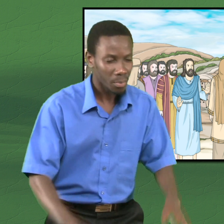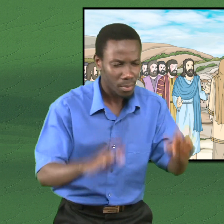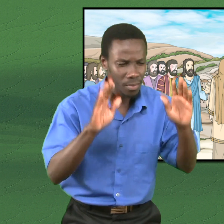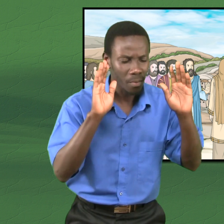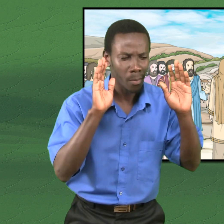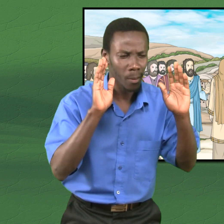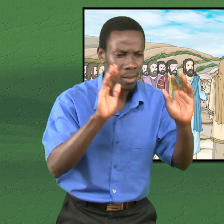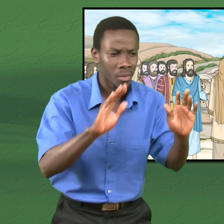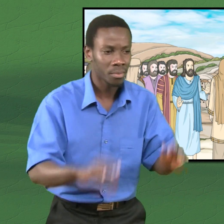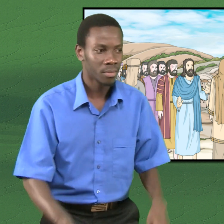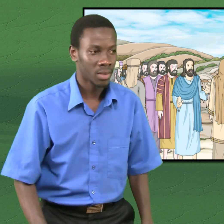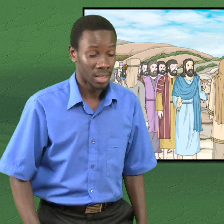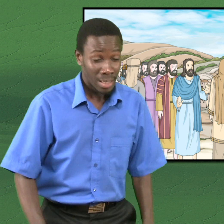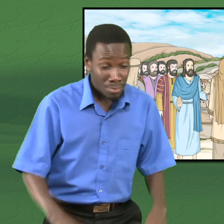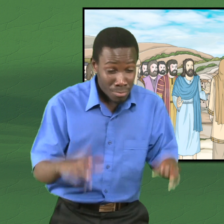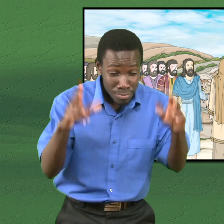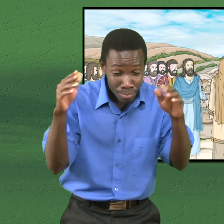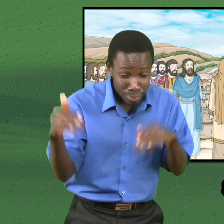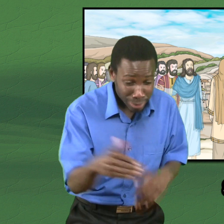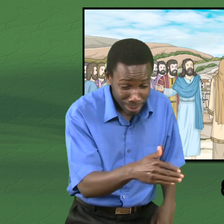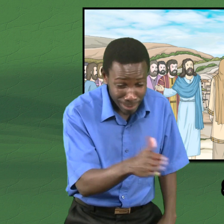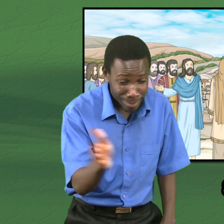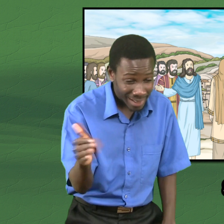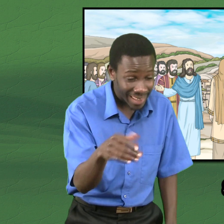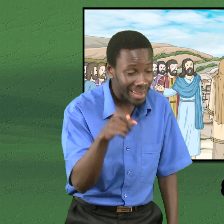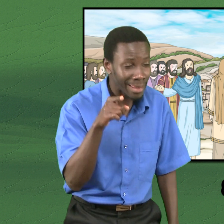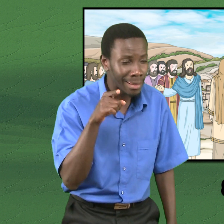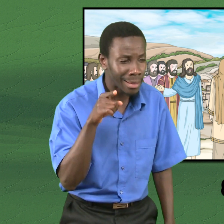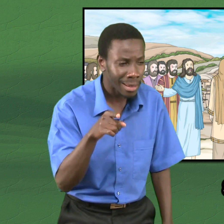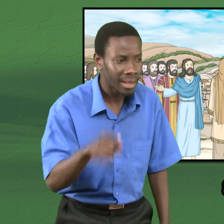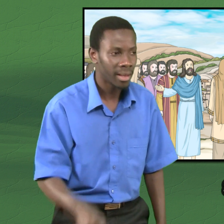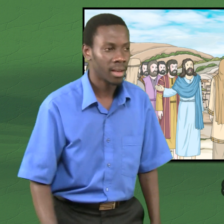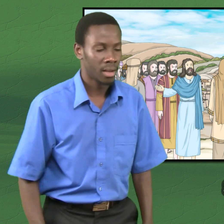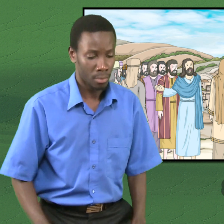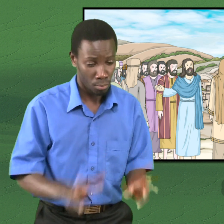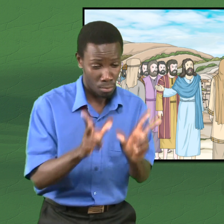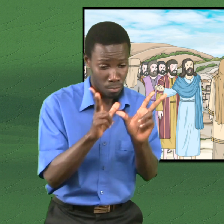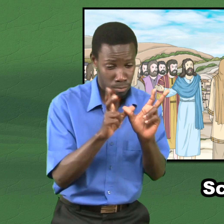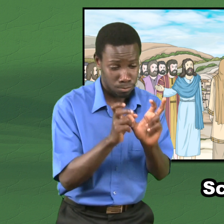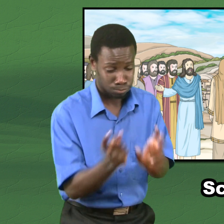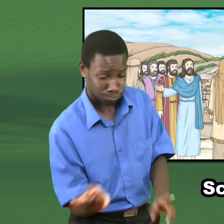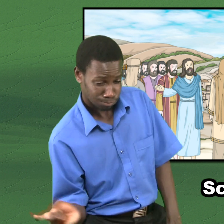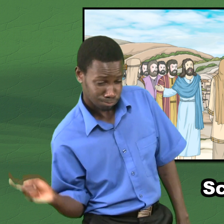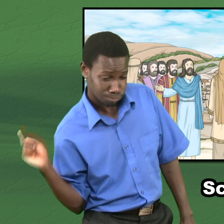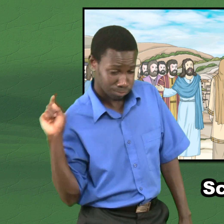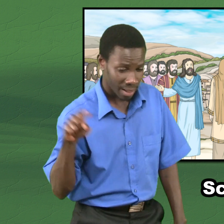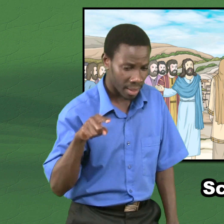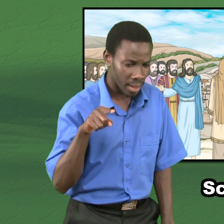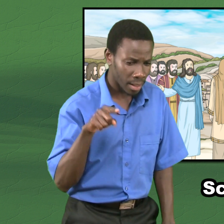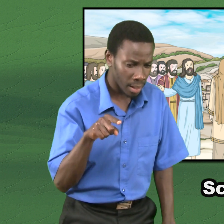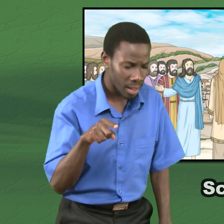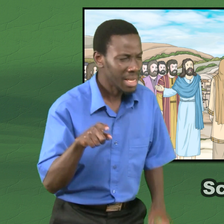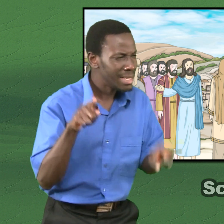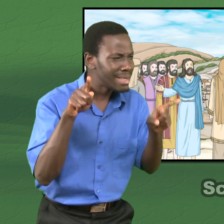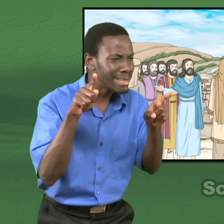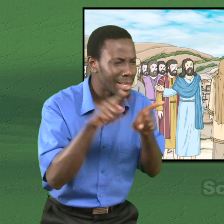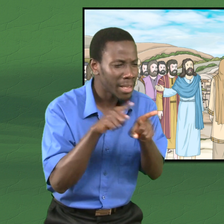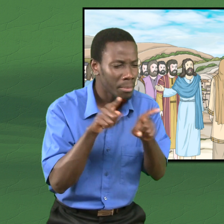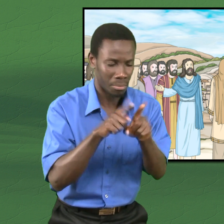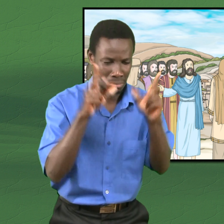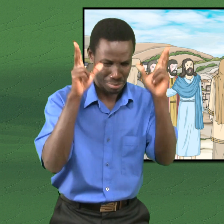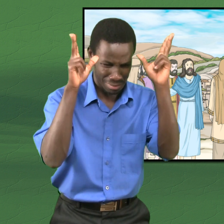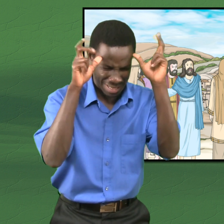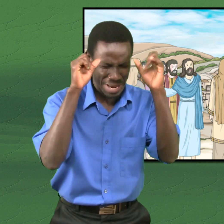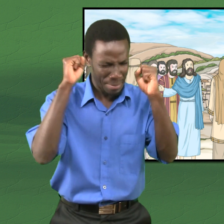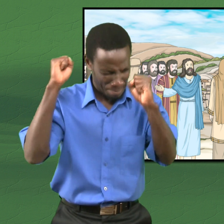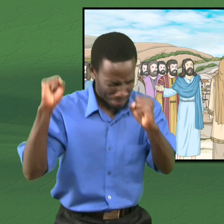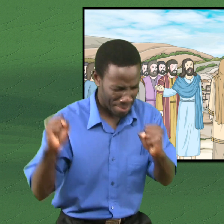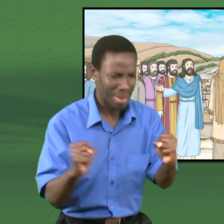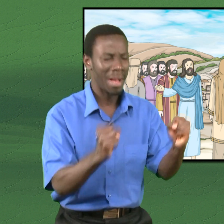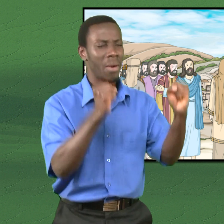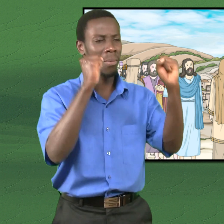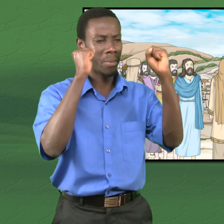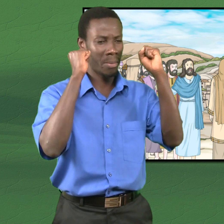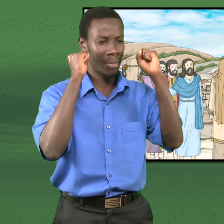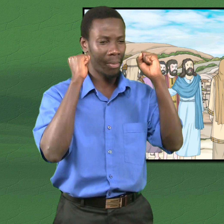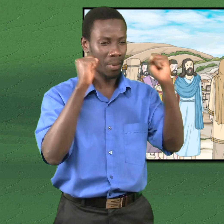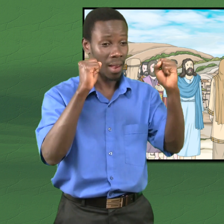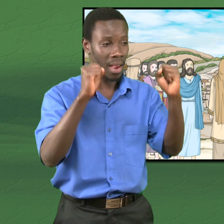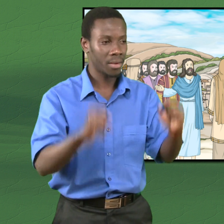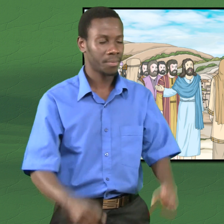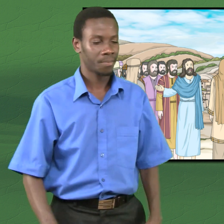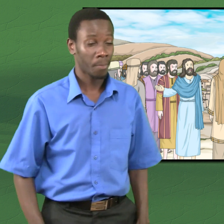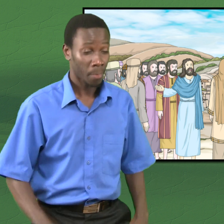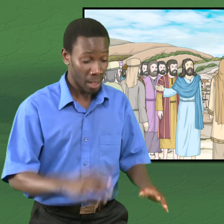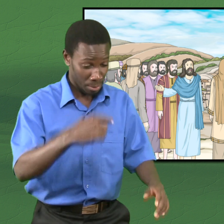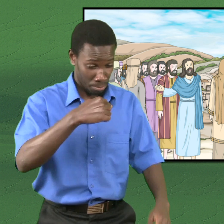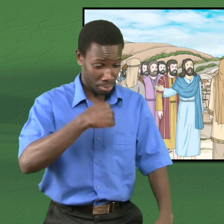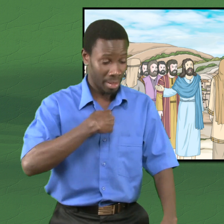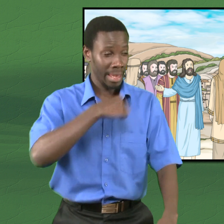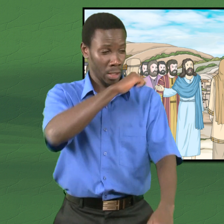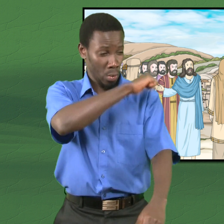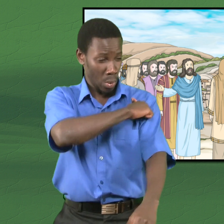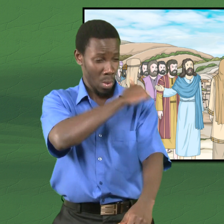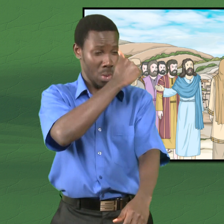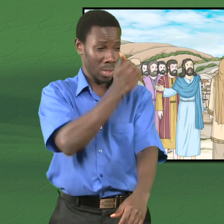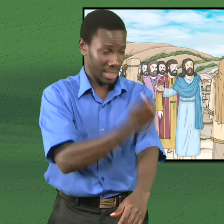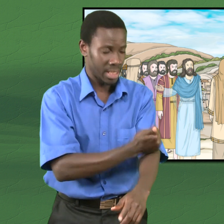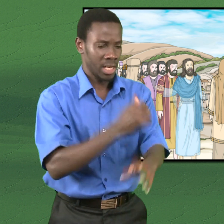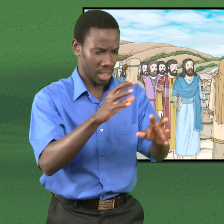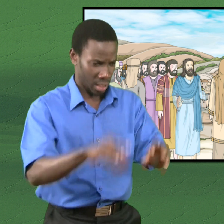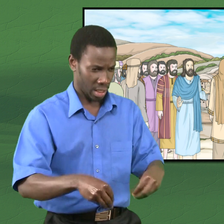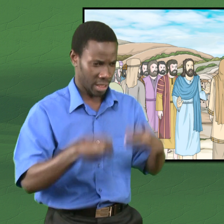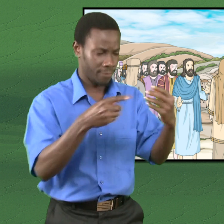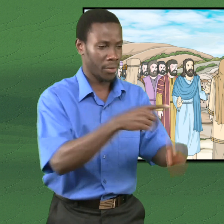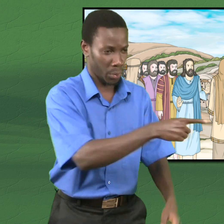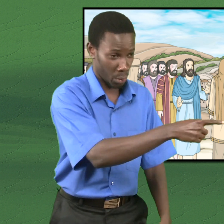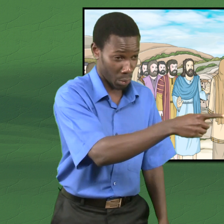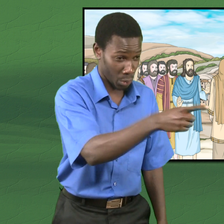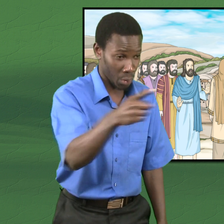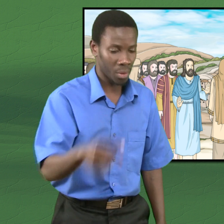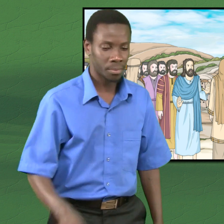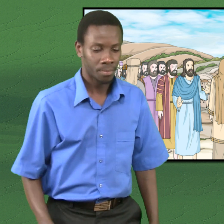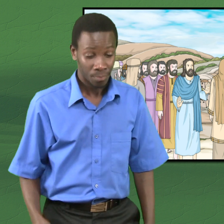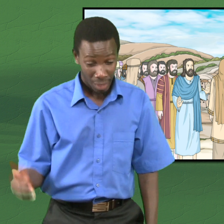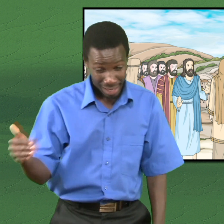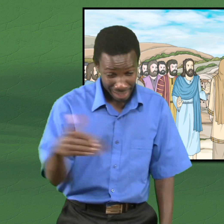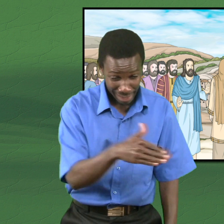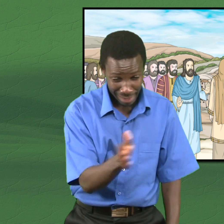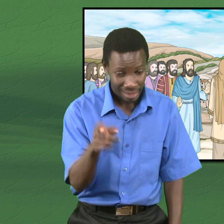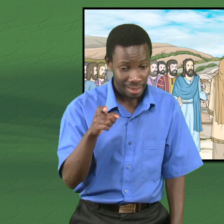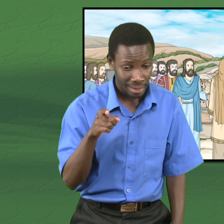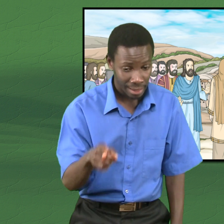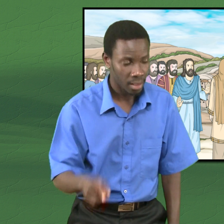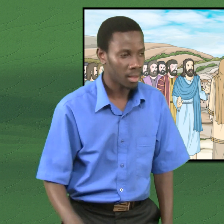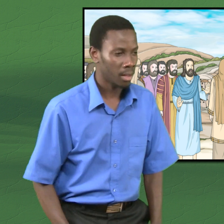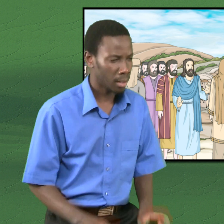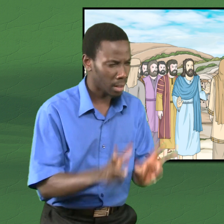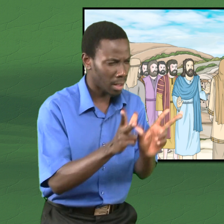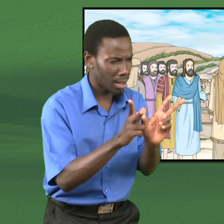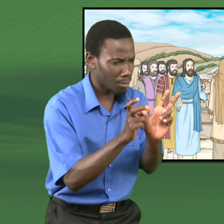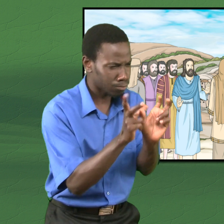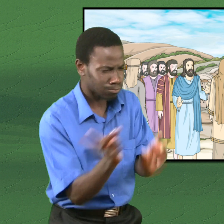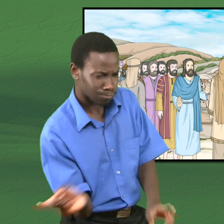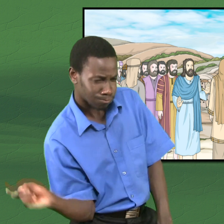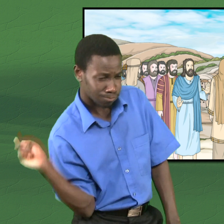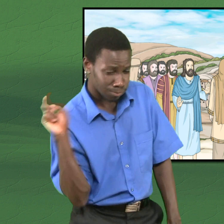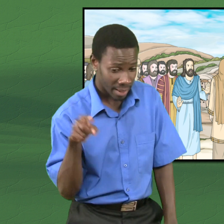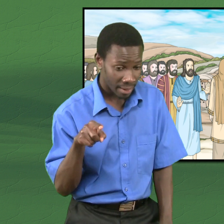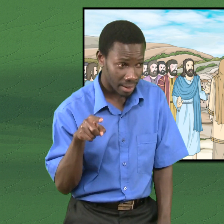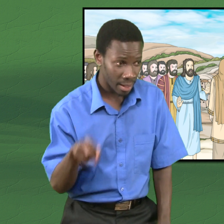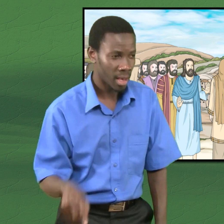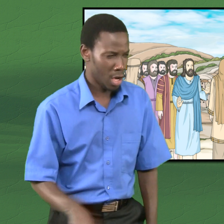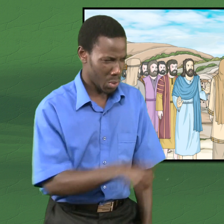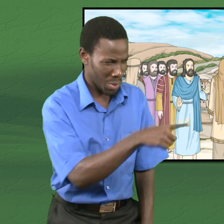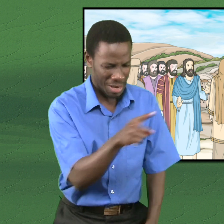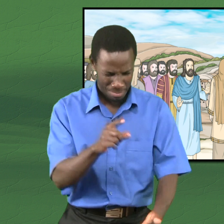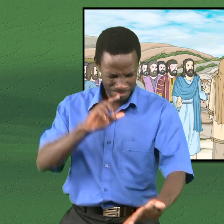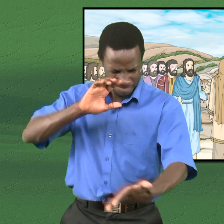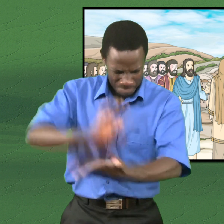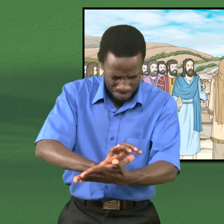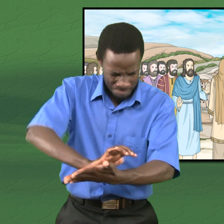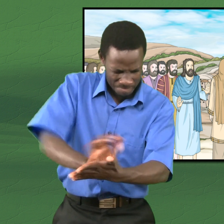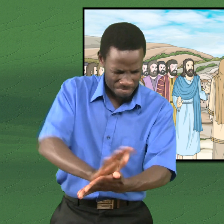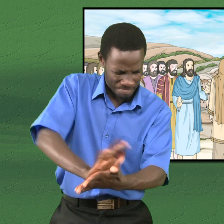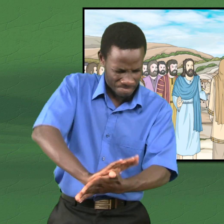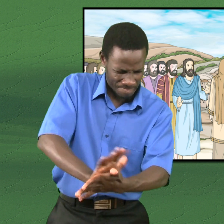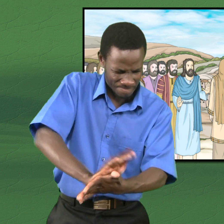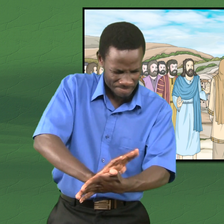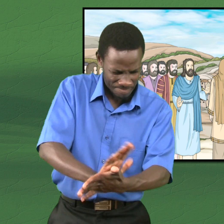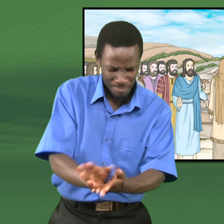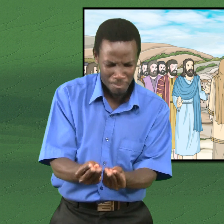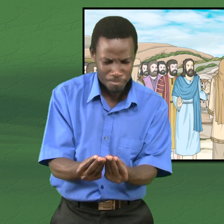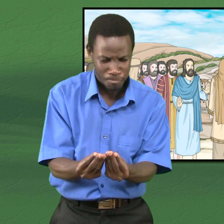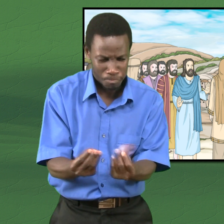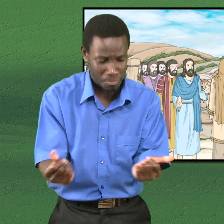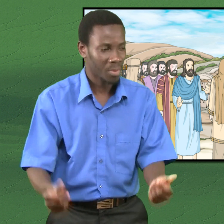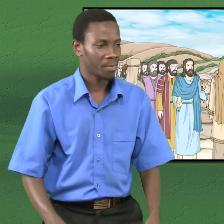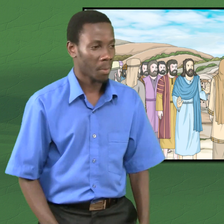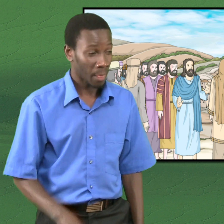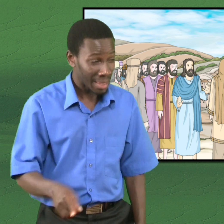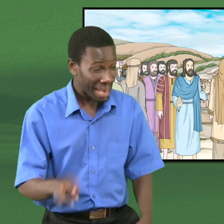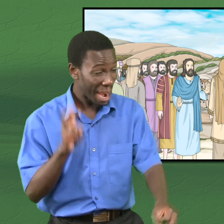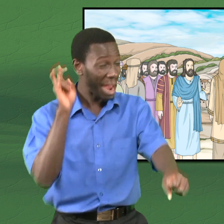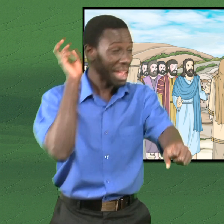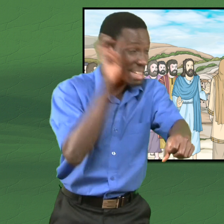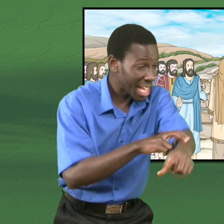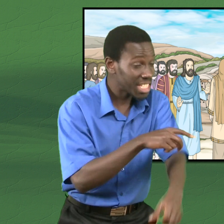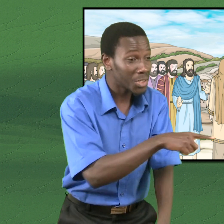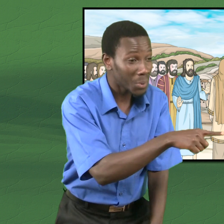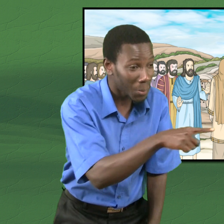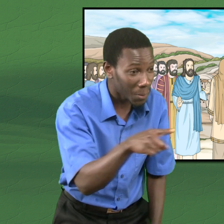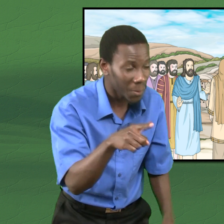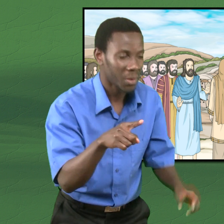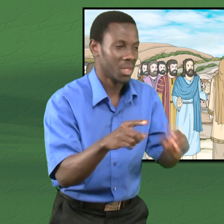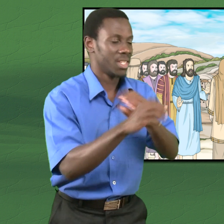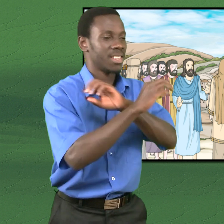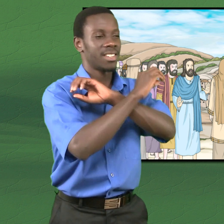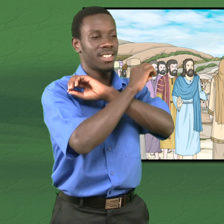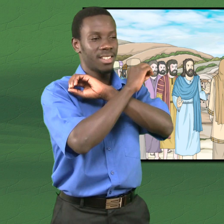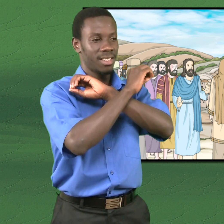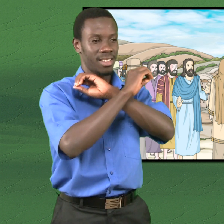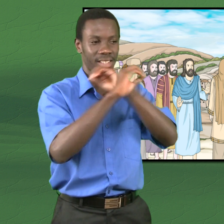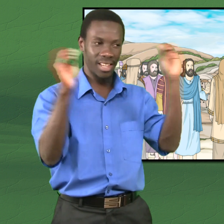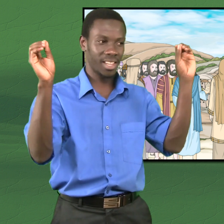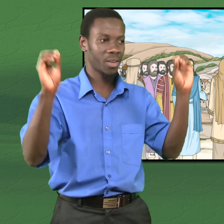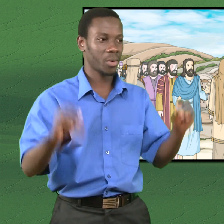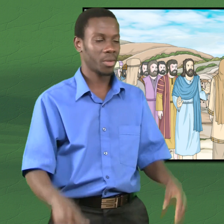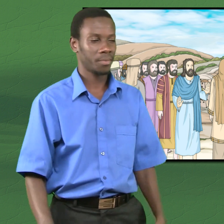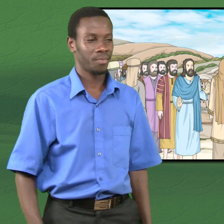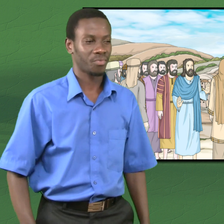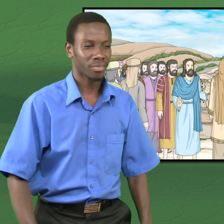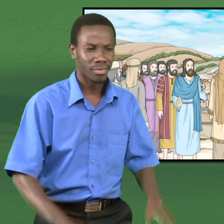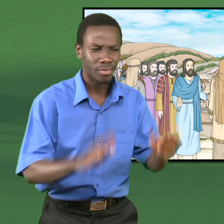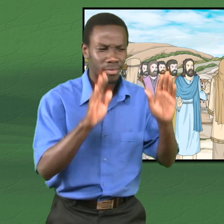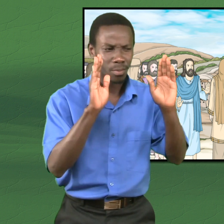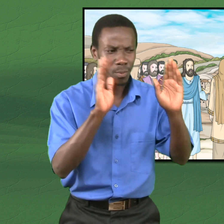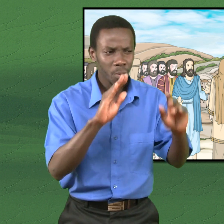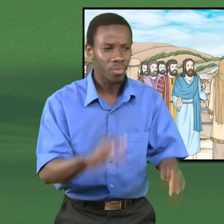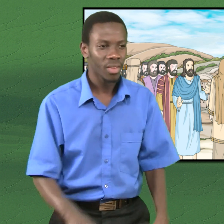Behold, I have given you authority to tread on snakes and scorpions, and over all the power of the enemy.